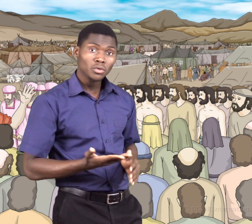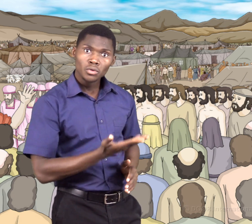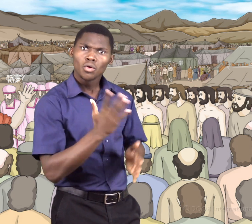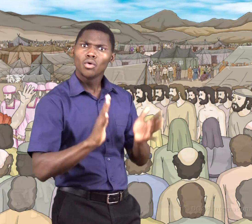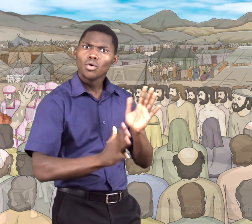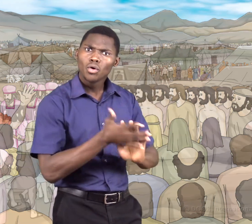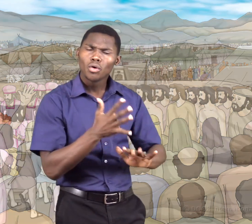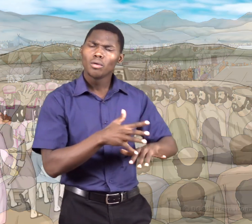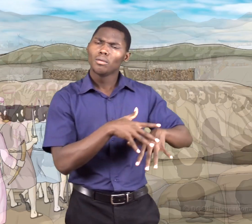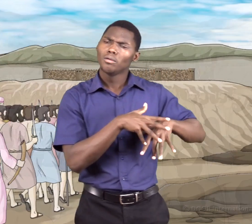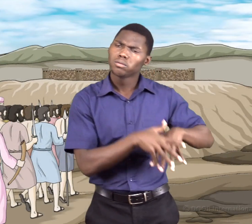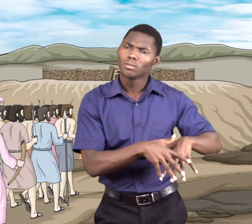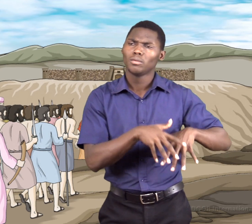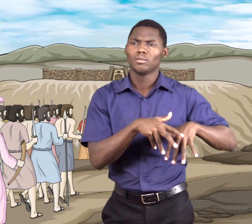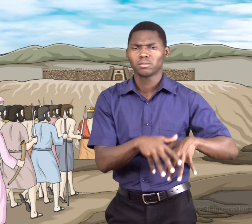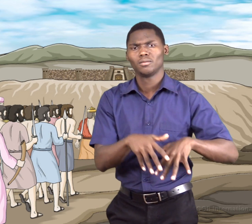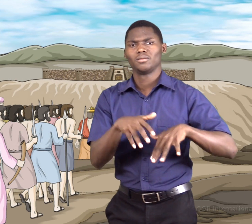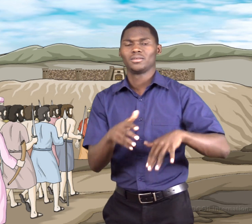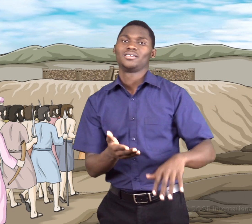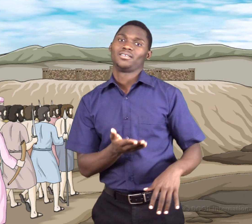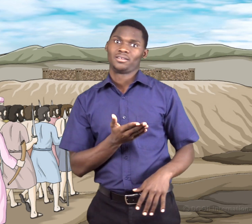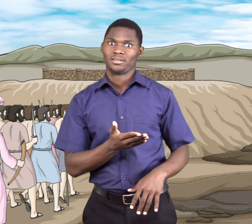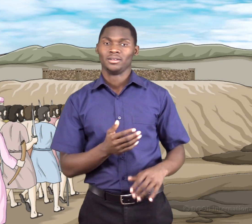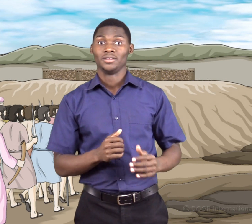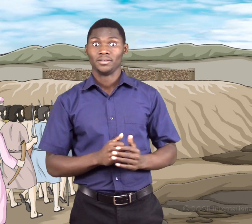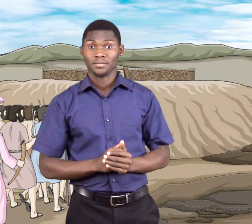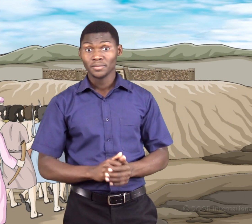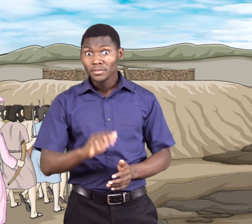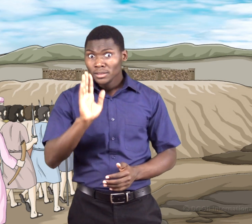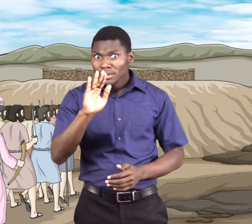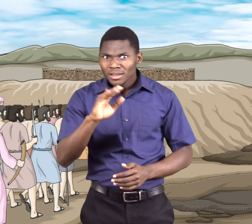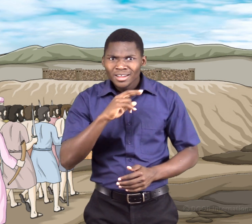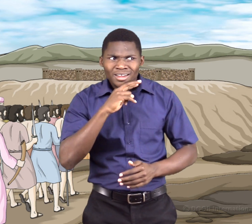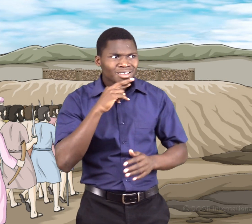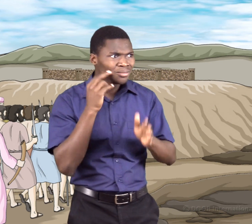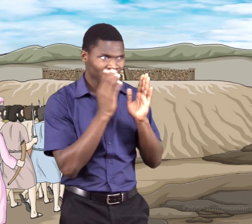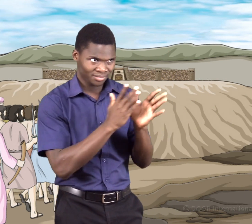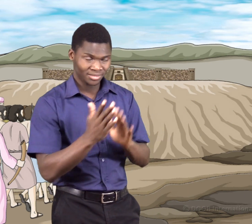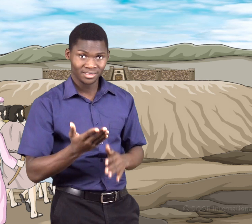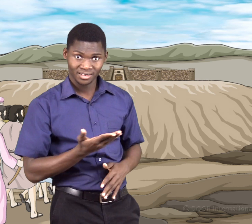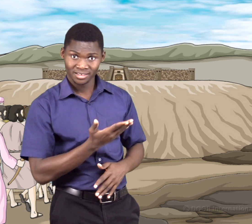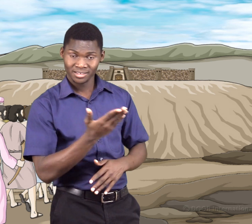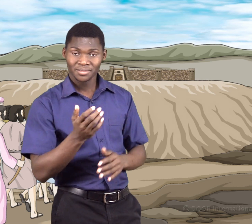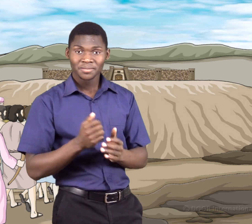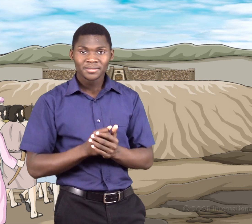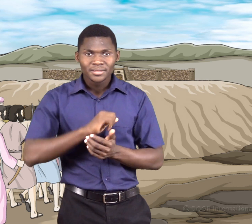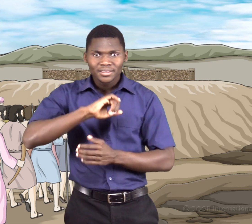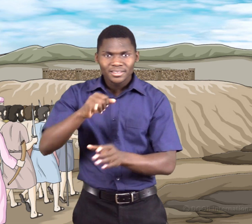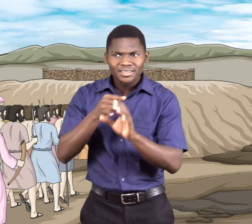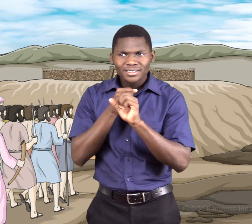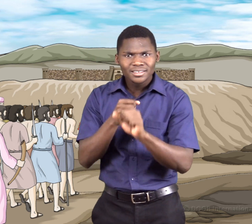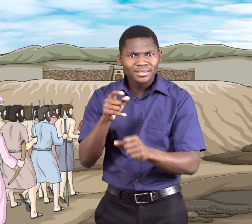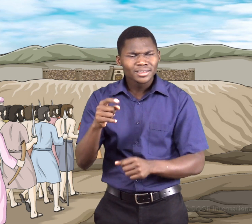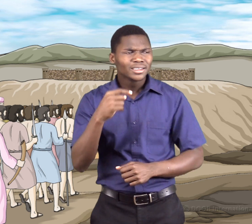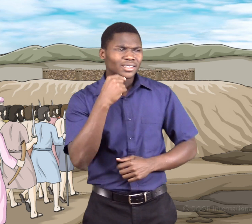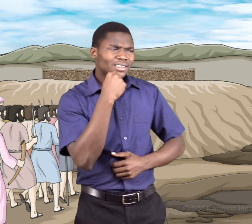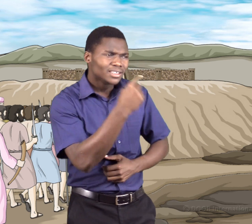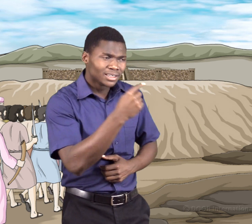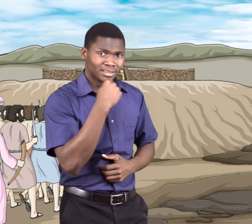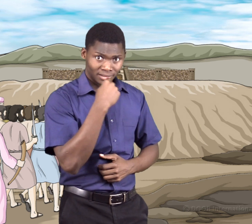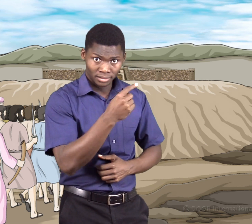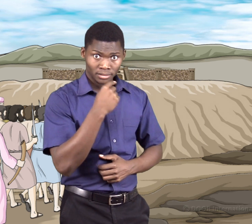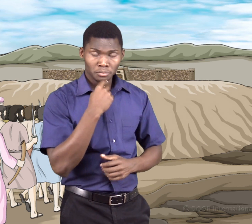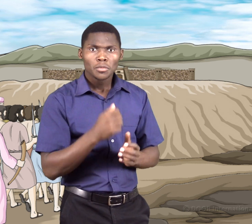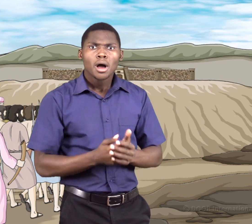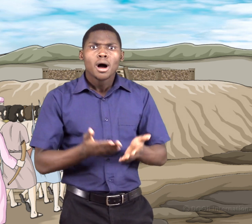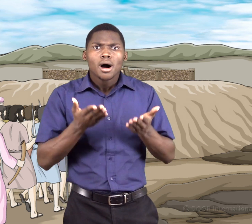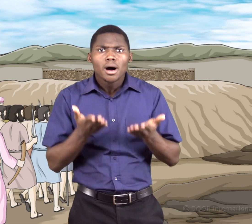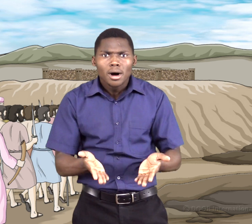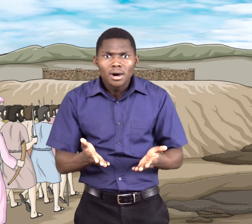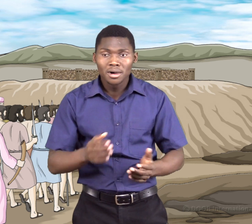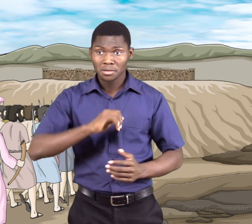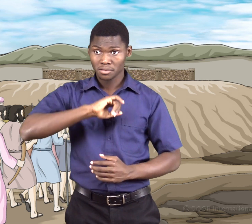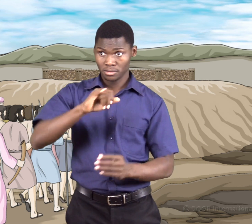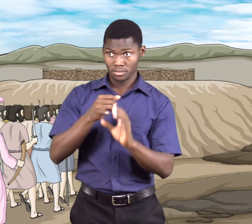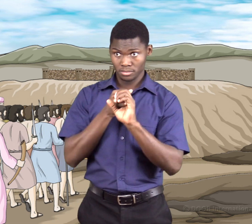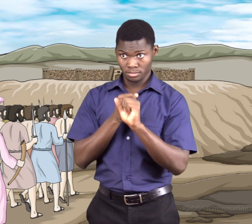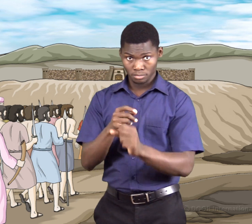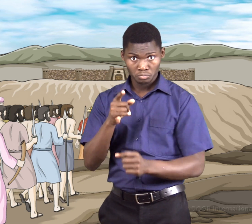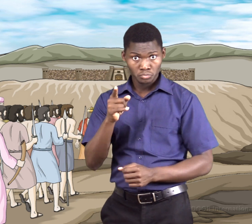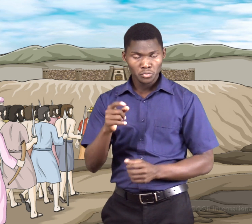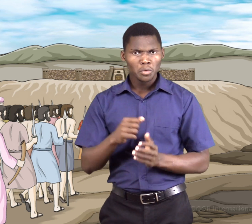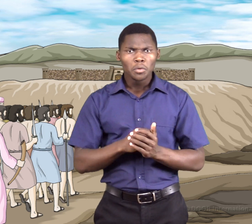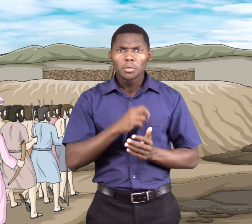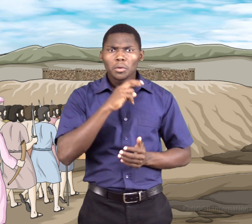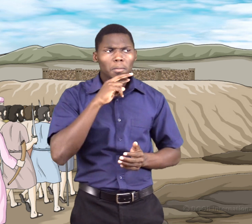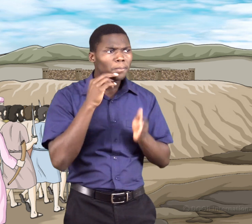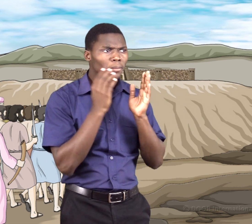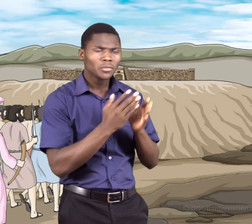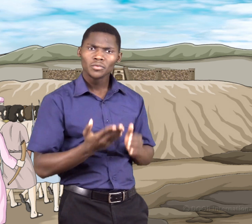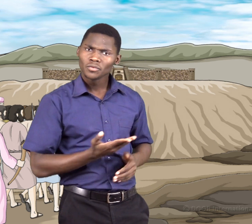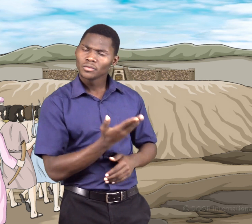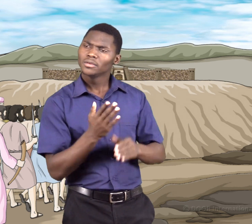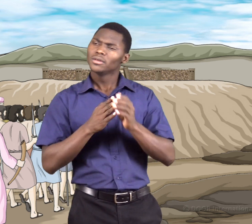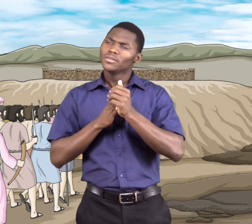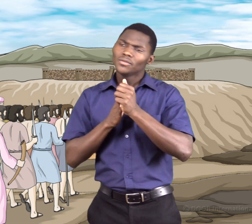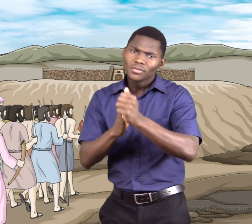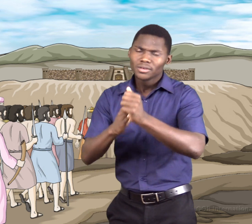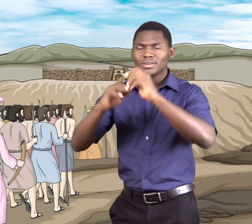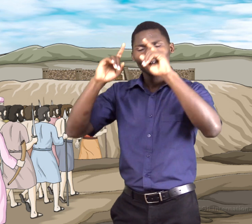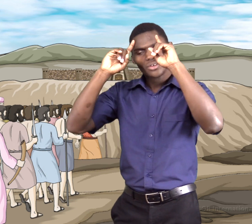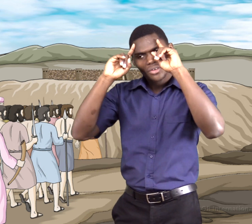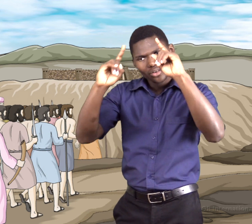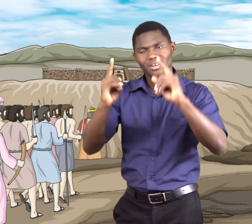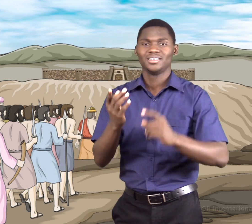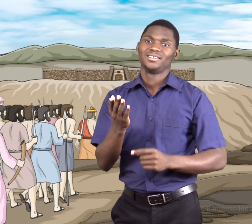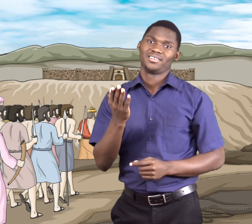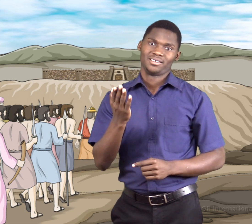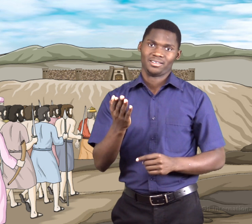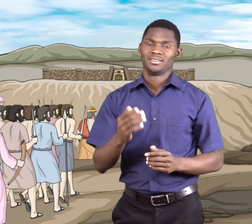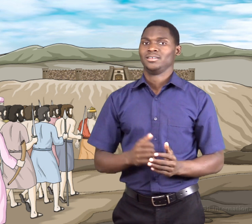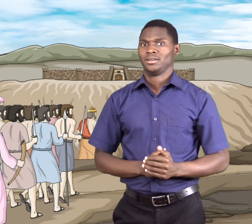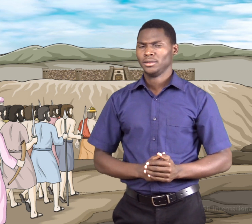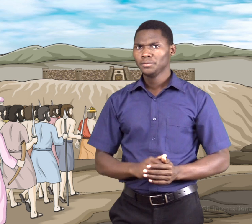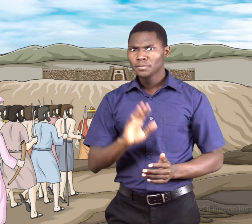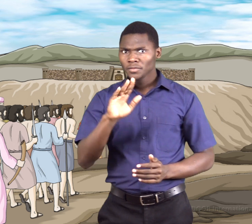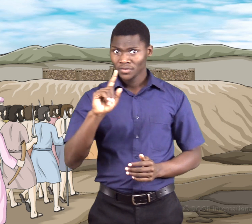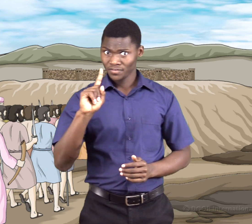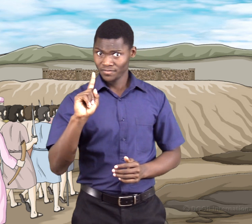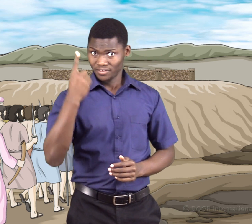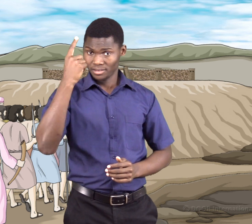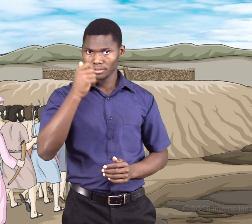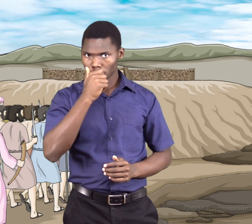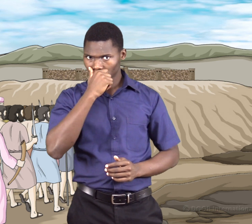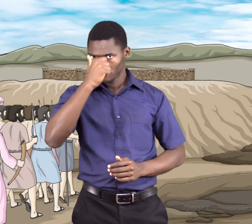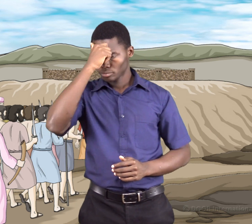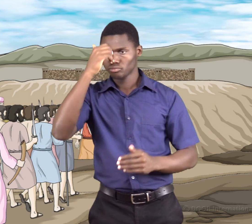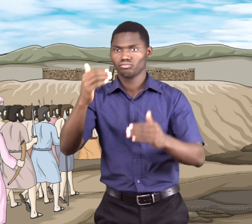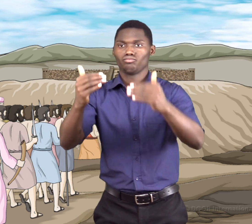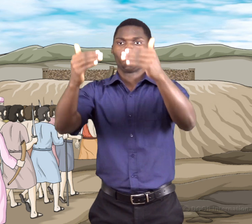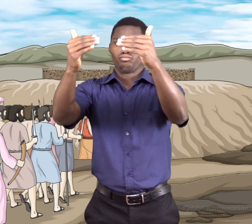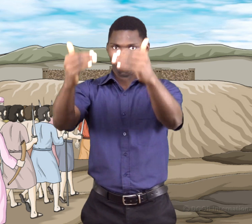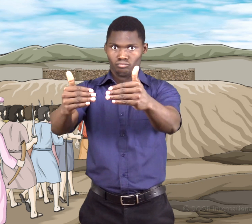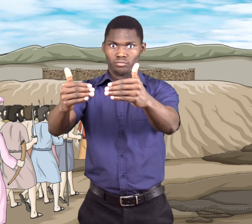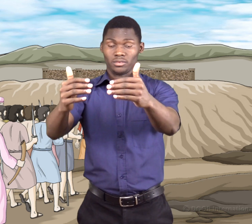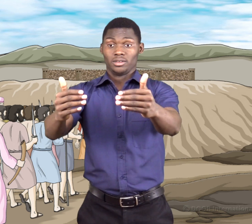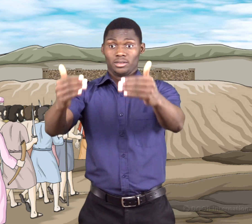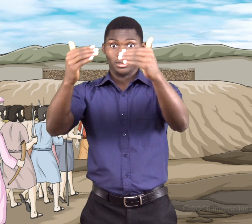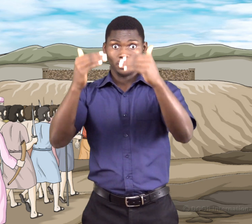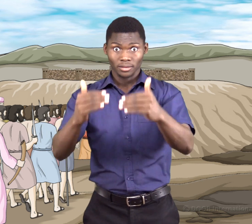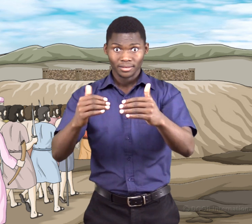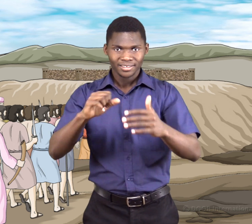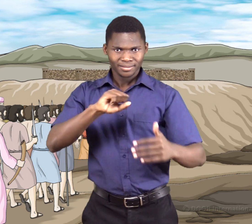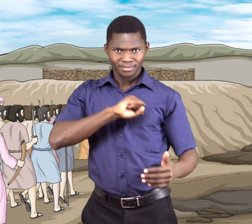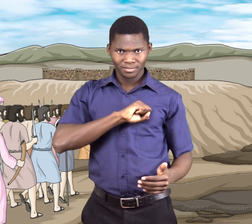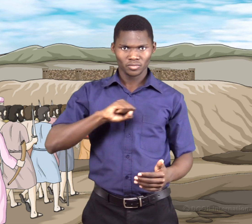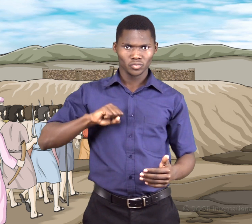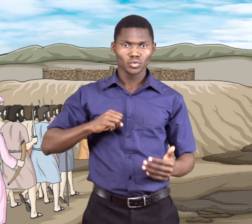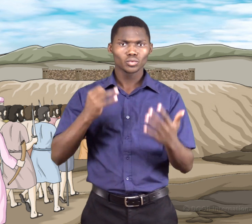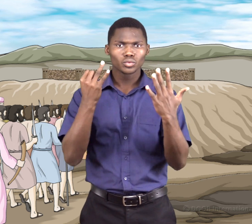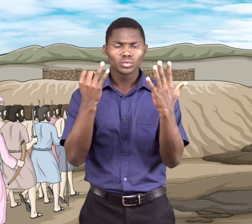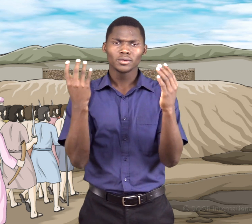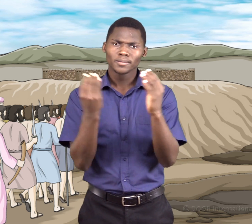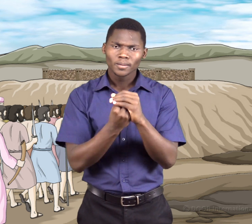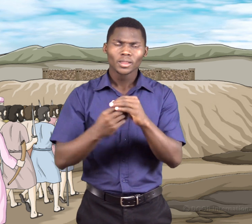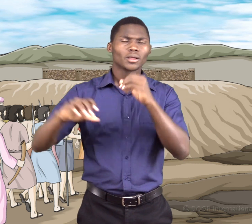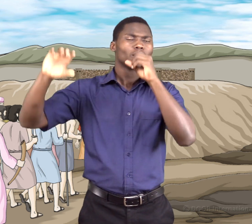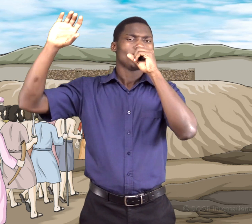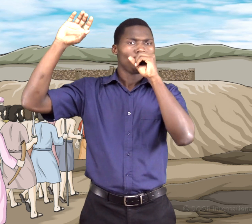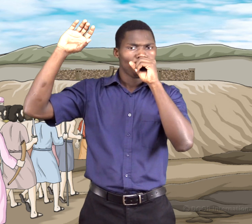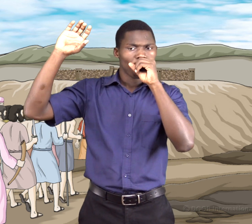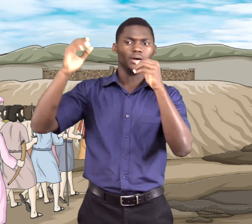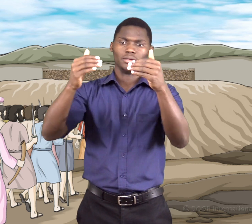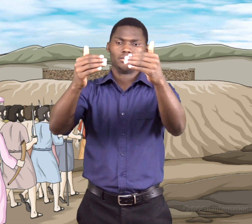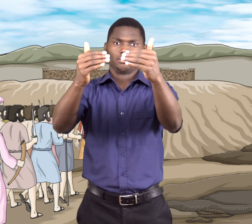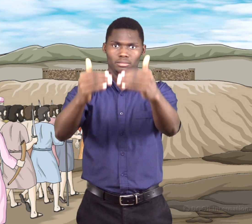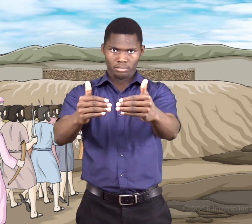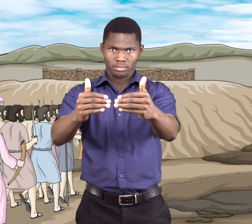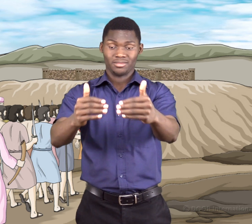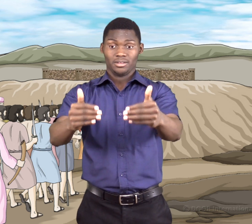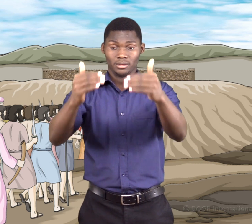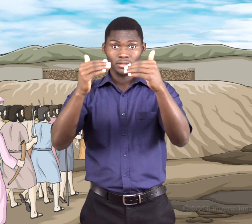After Joshua had spoken to the people, seven priests carrying seven rams’ horns before the LORD advanced and blew the horns, and the ark of the covenant of the LORD followed them.